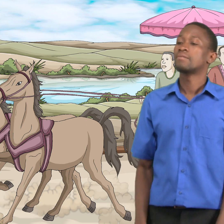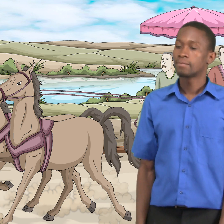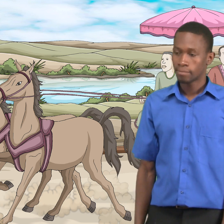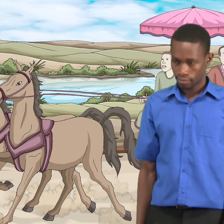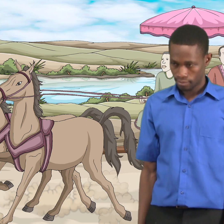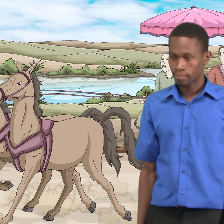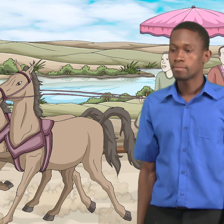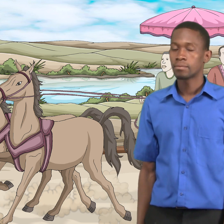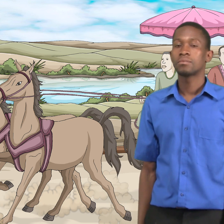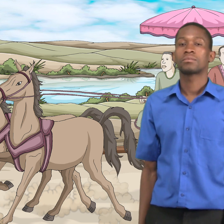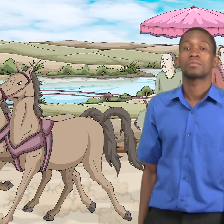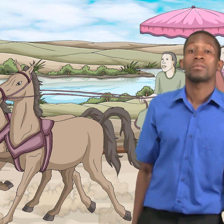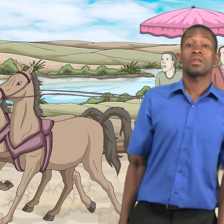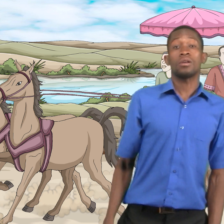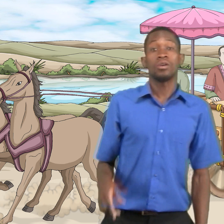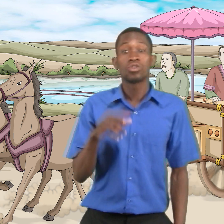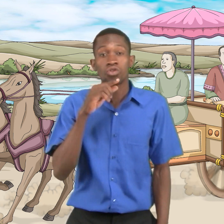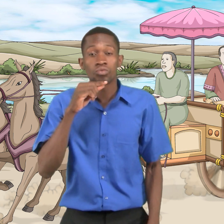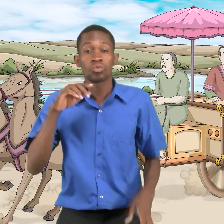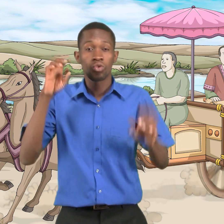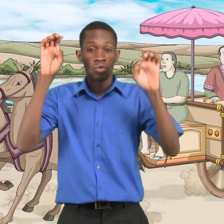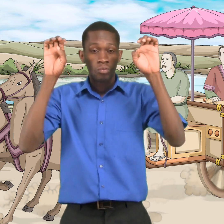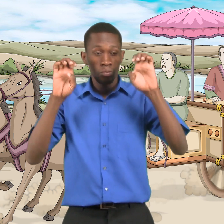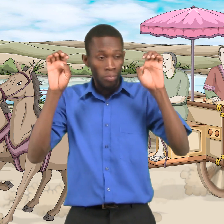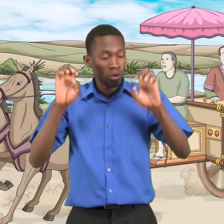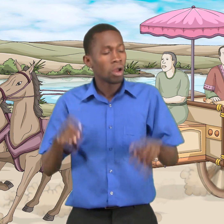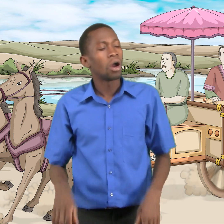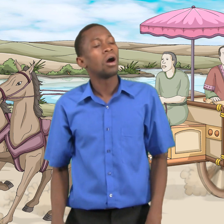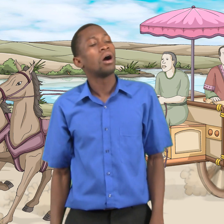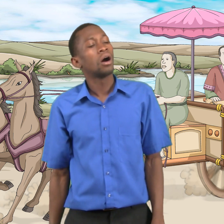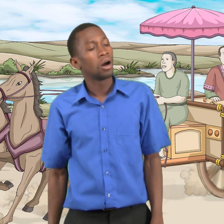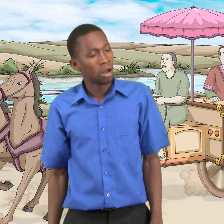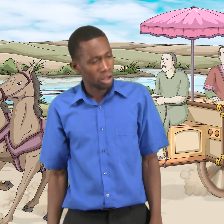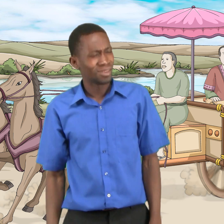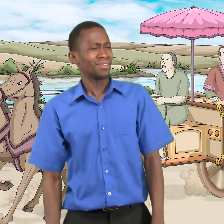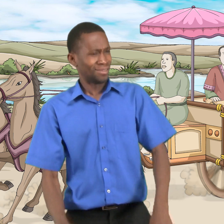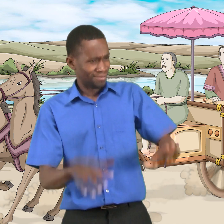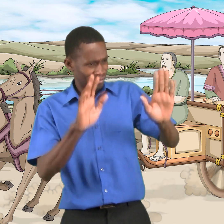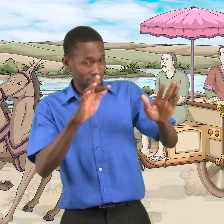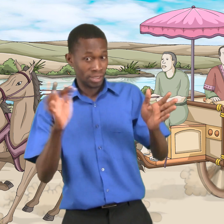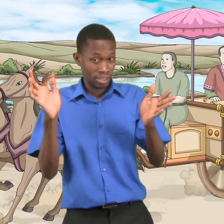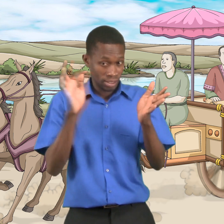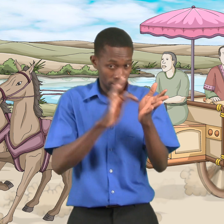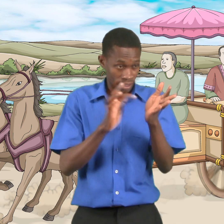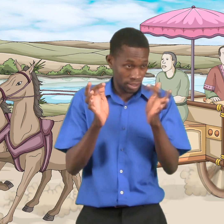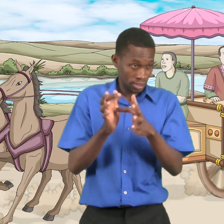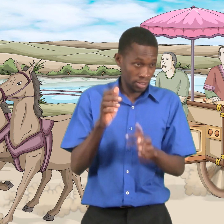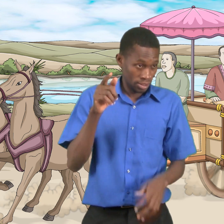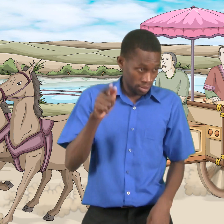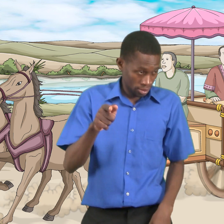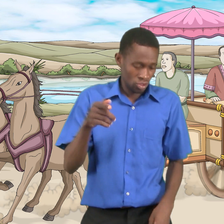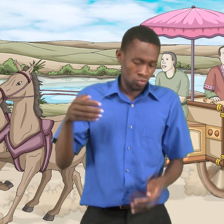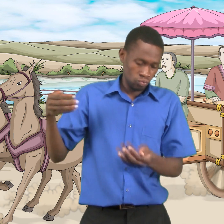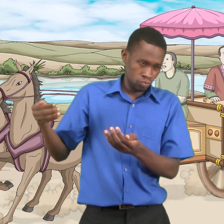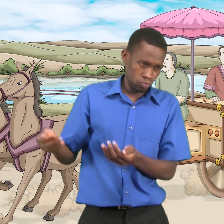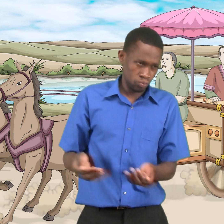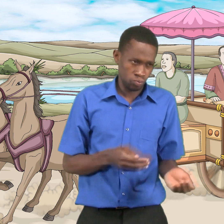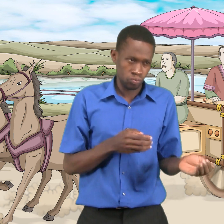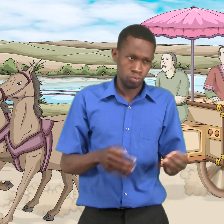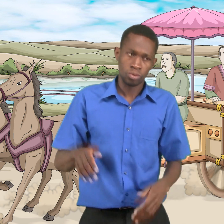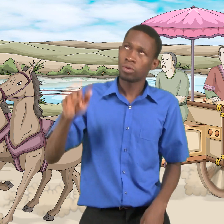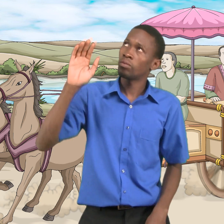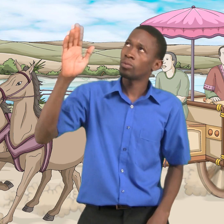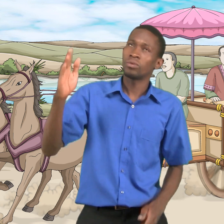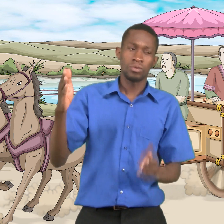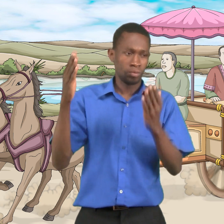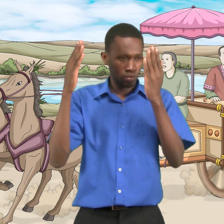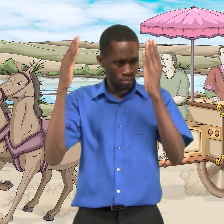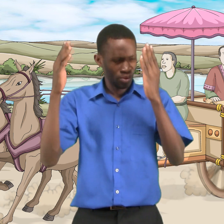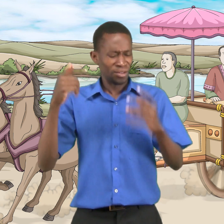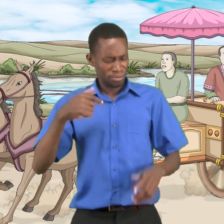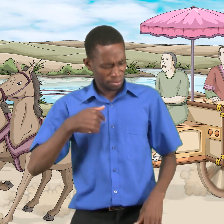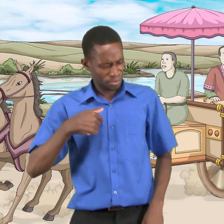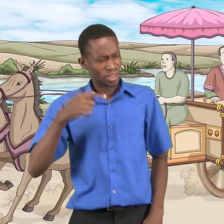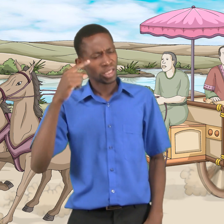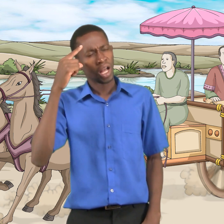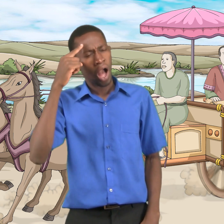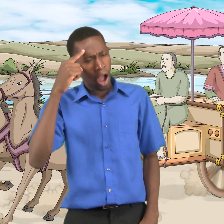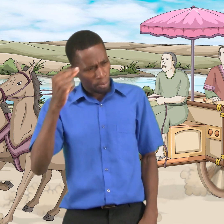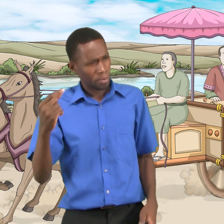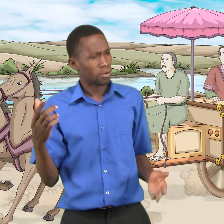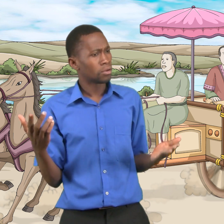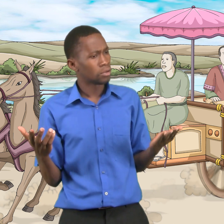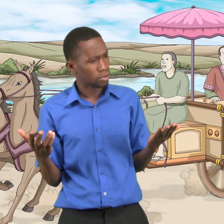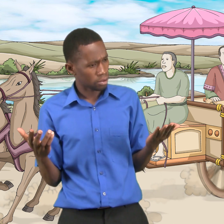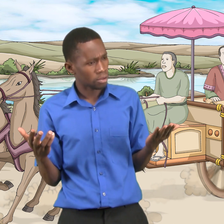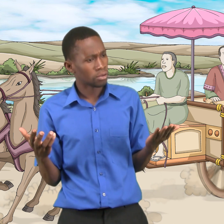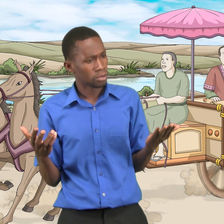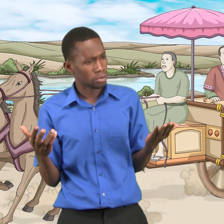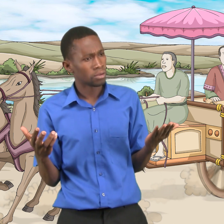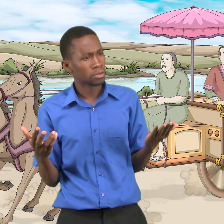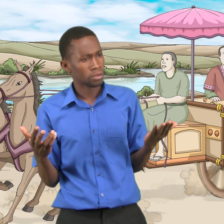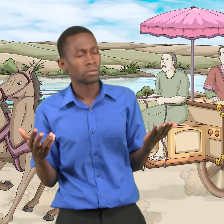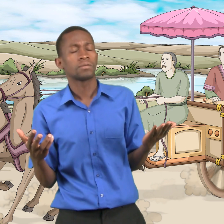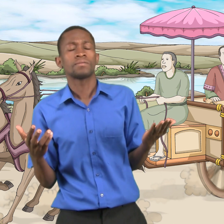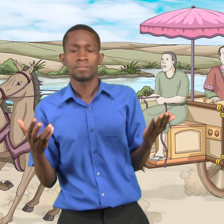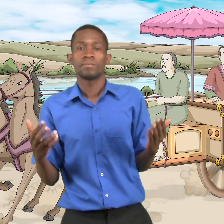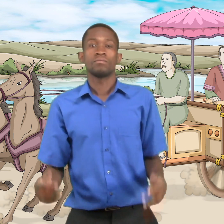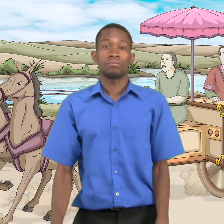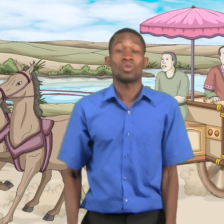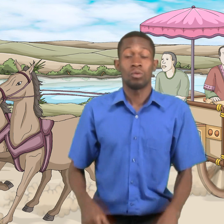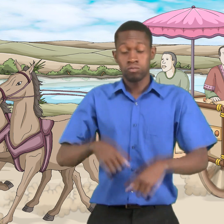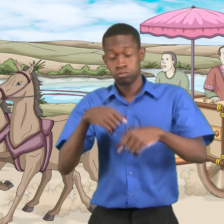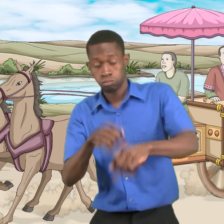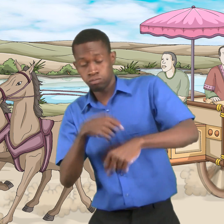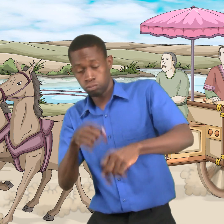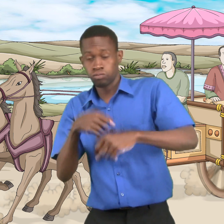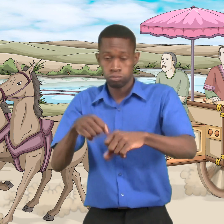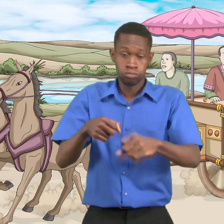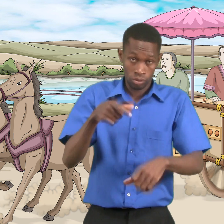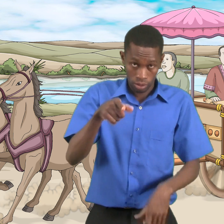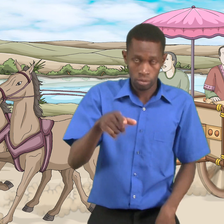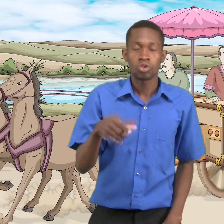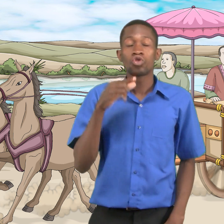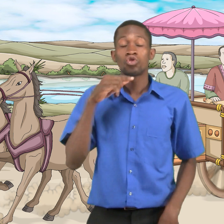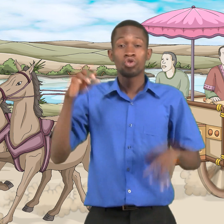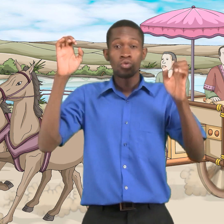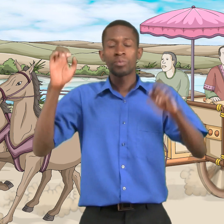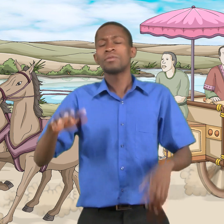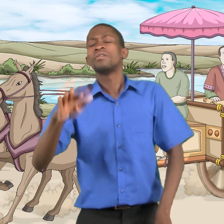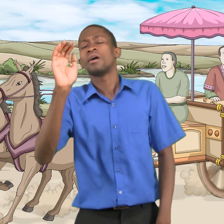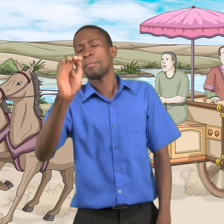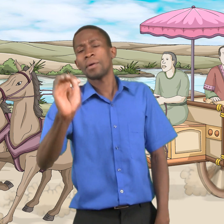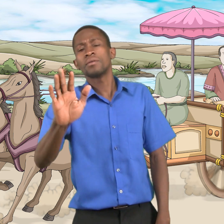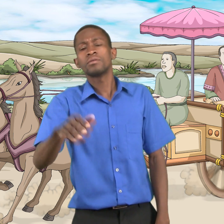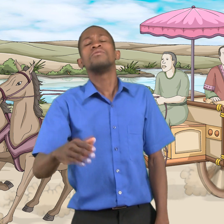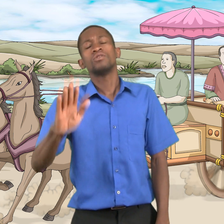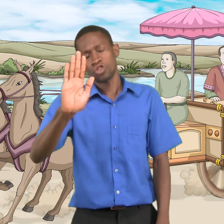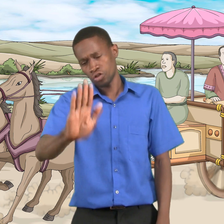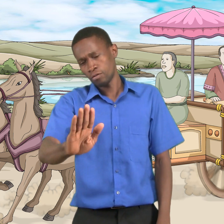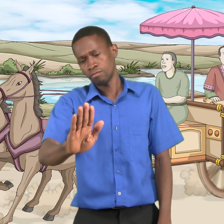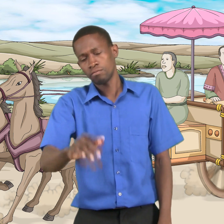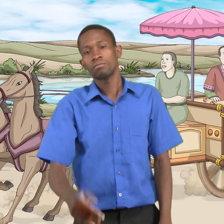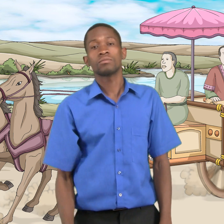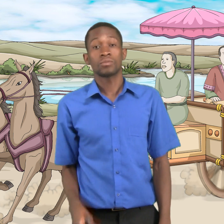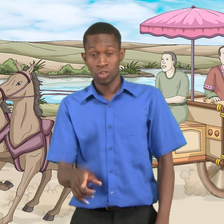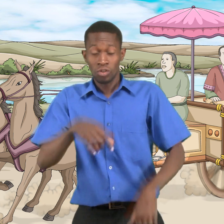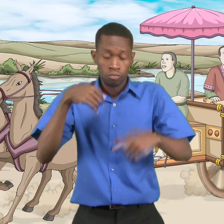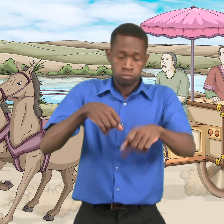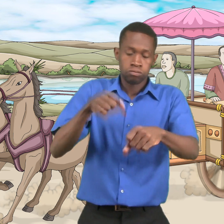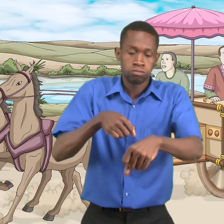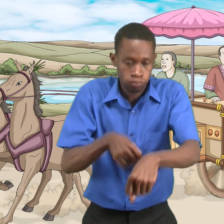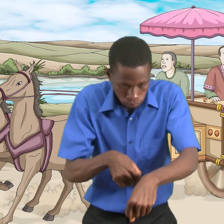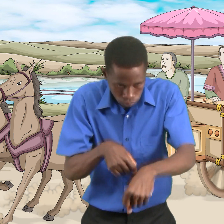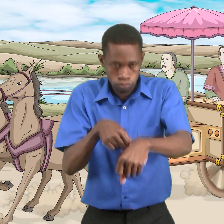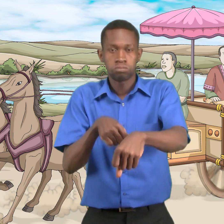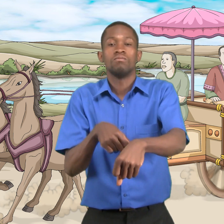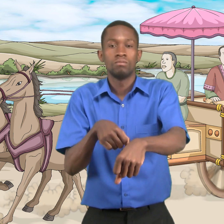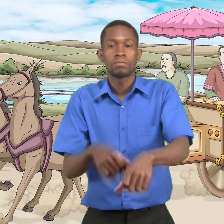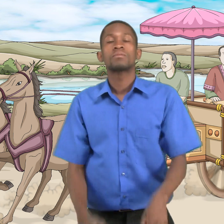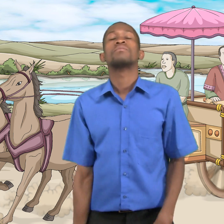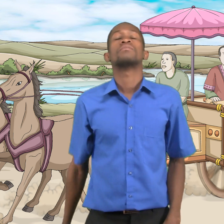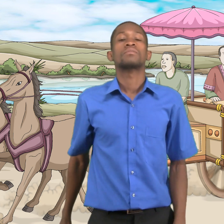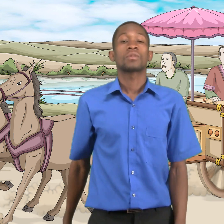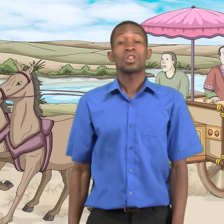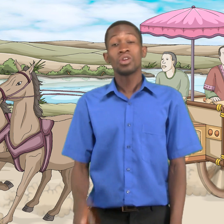What is there to prevent me from being baptized?”